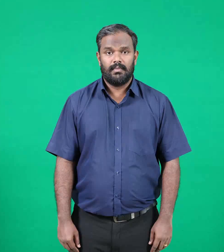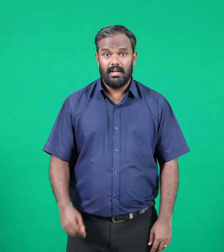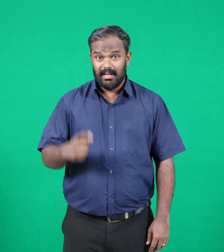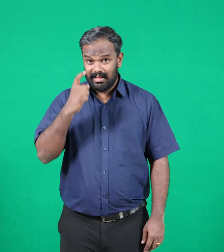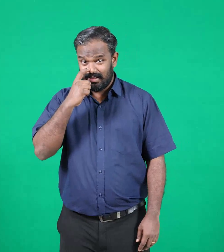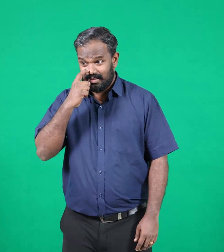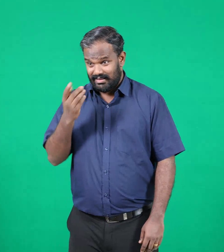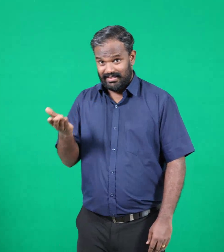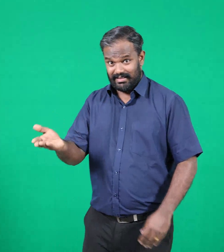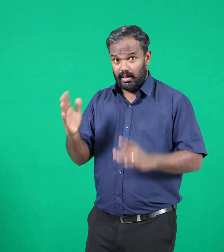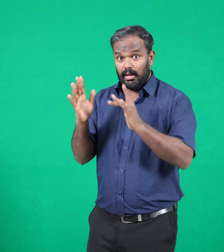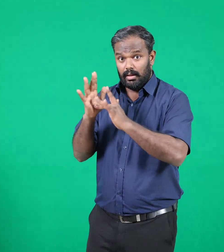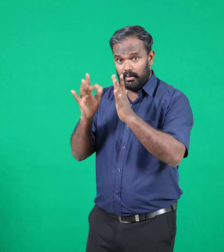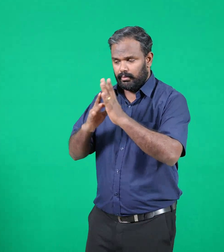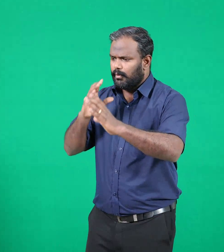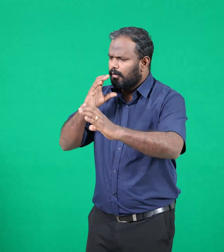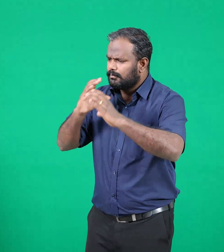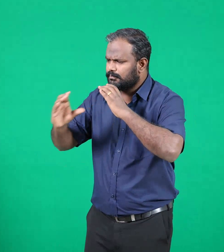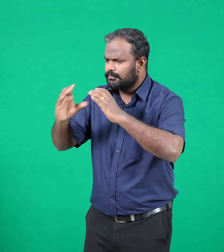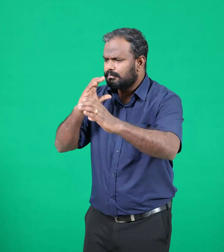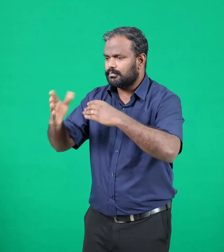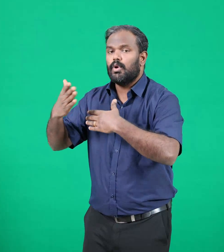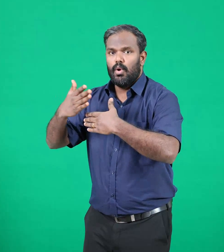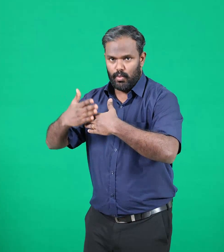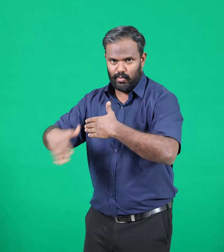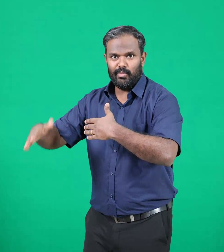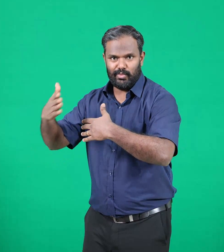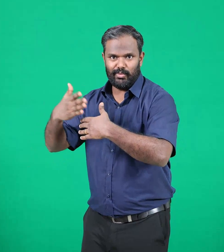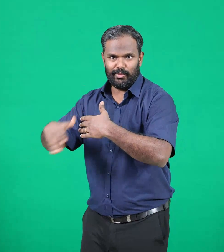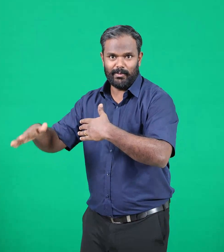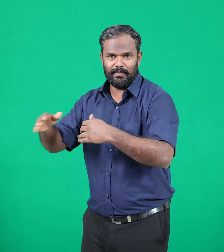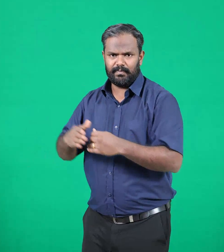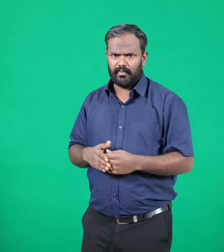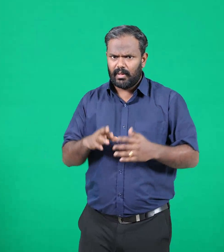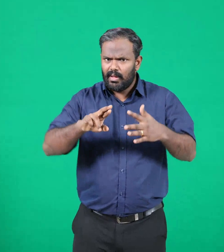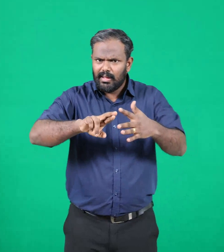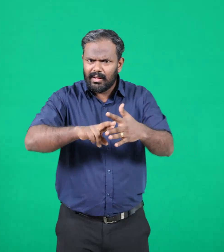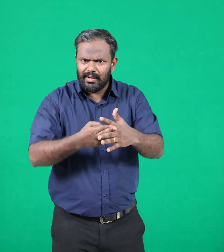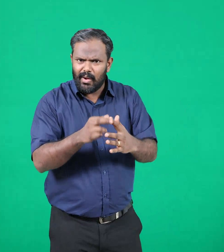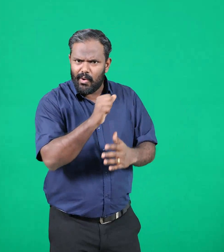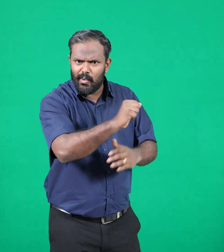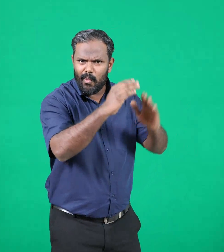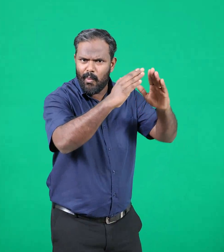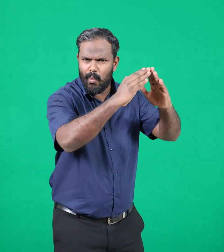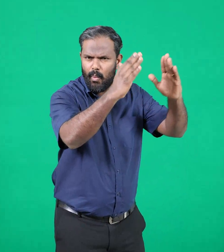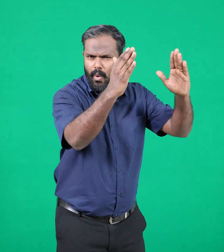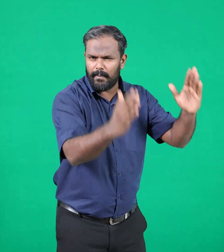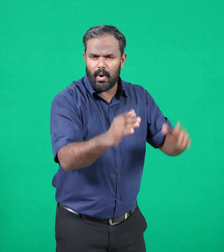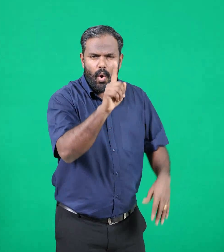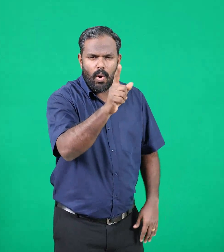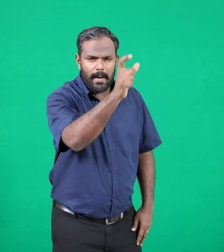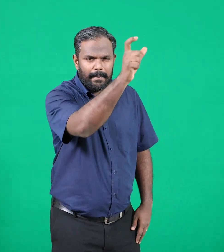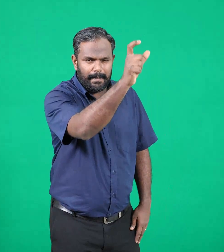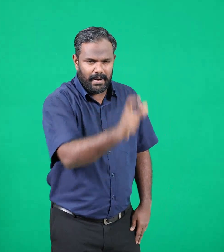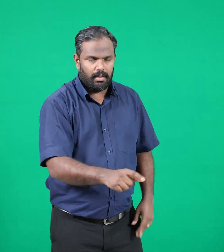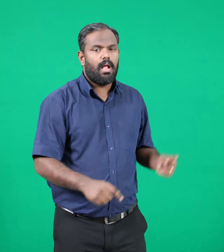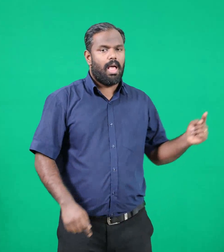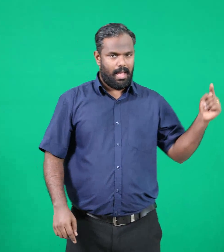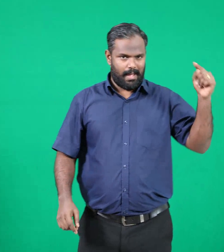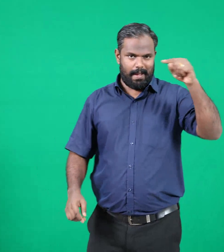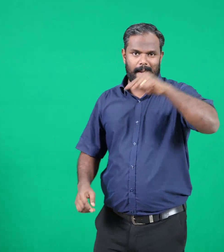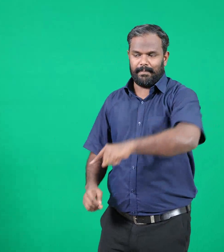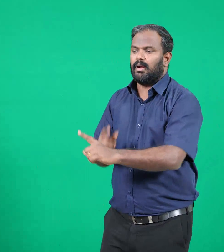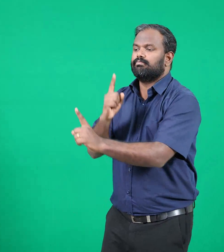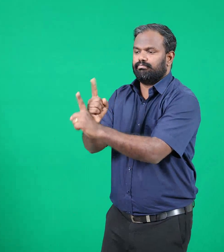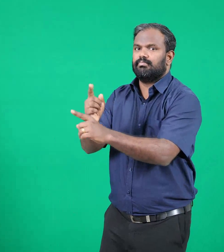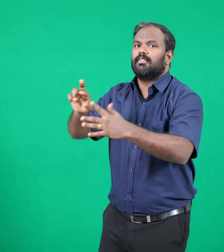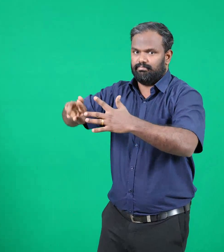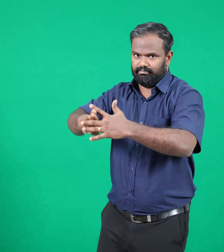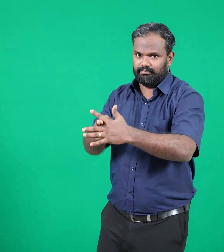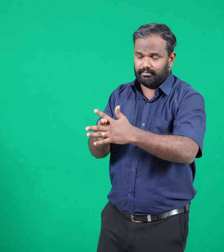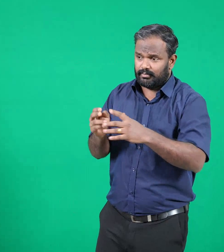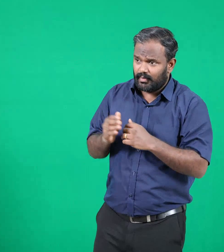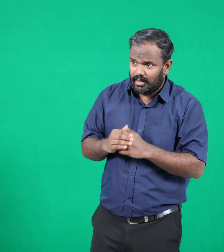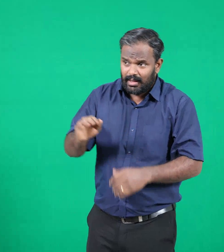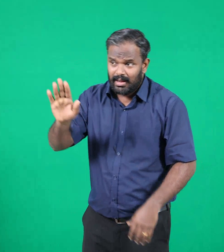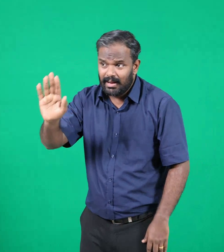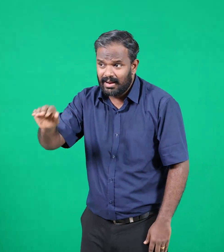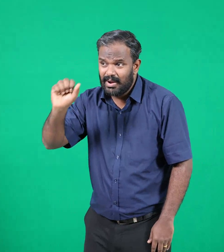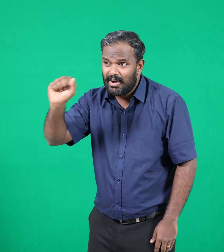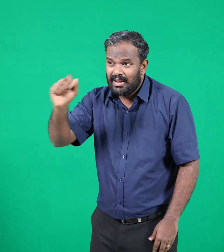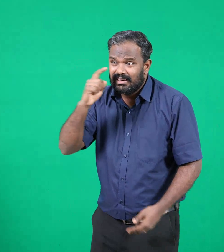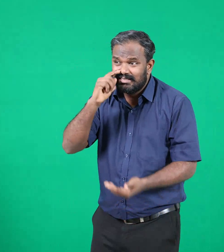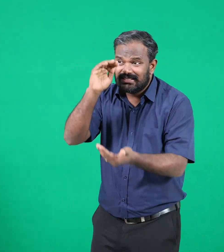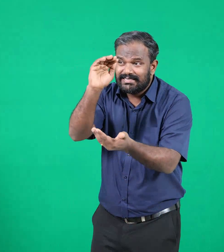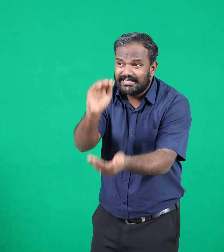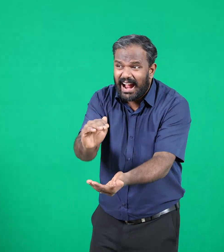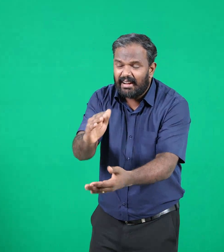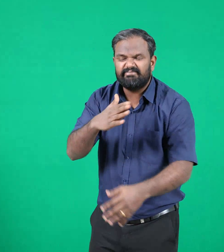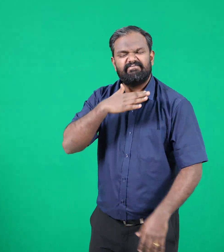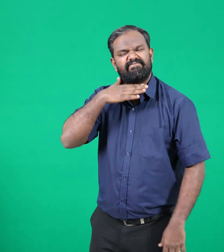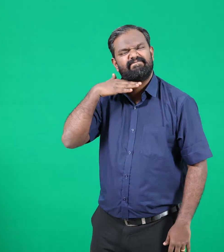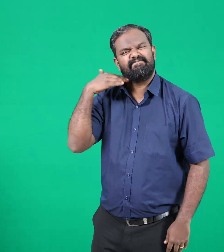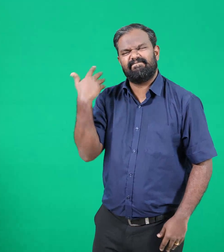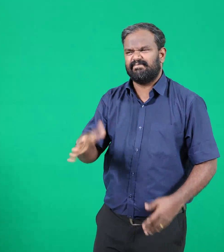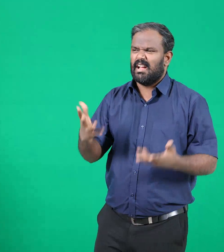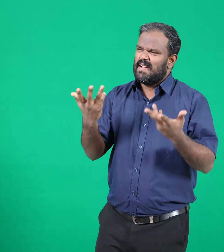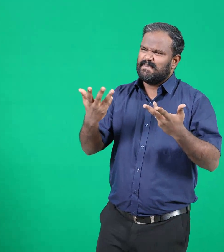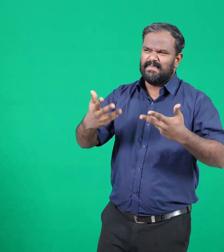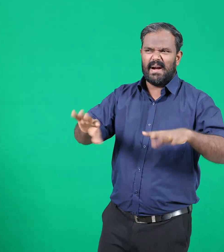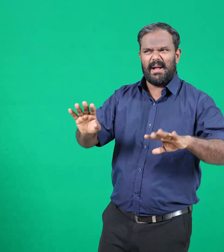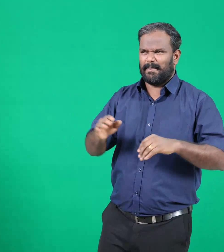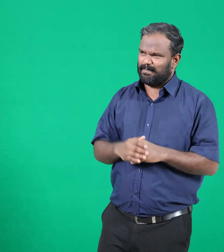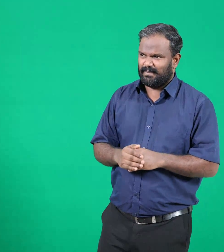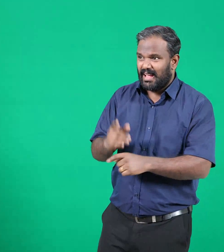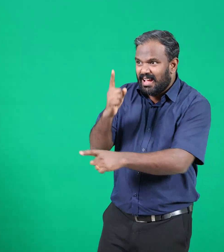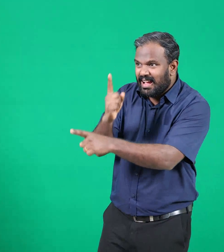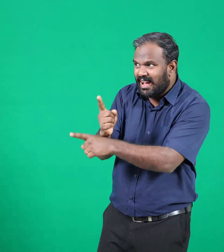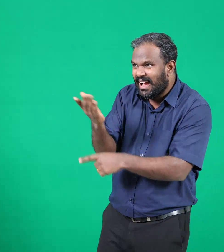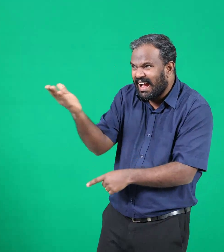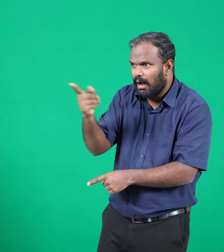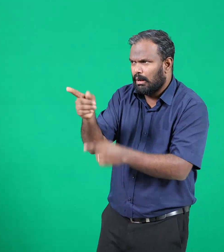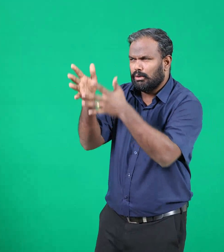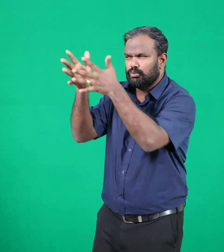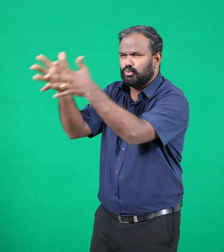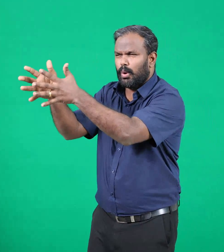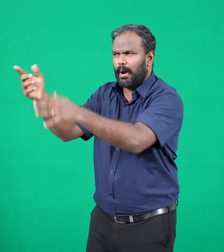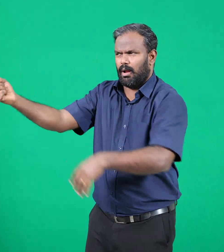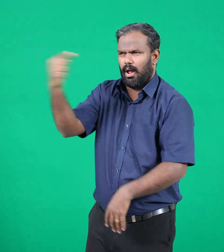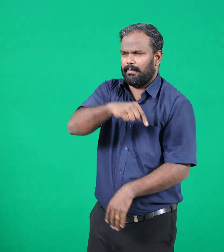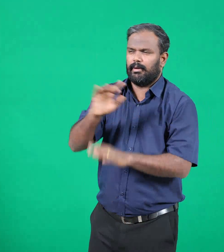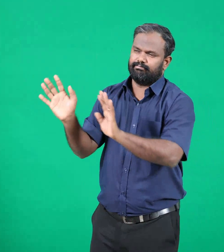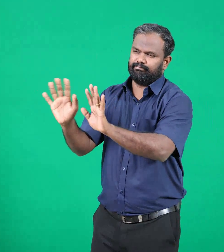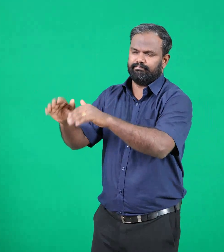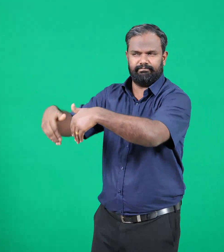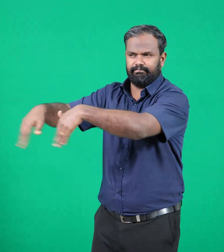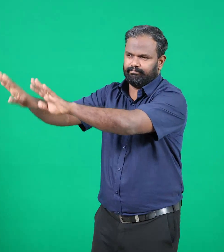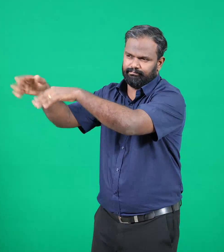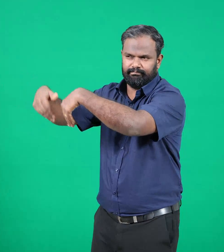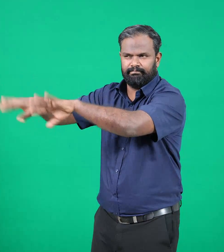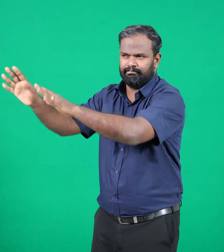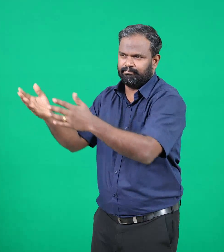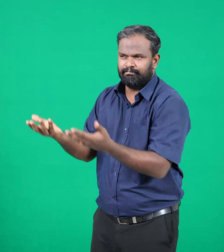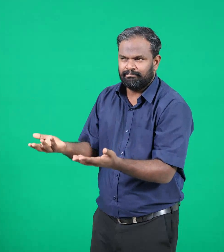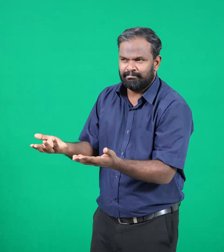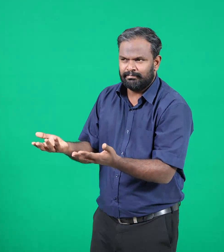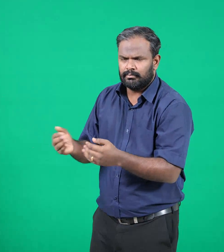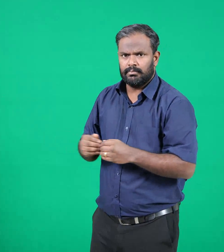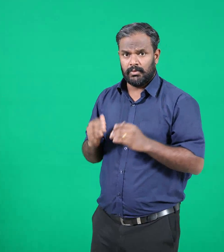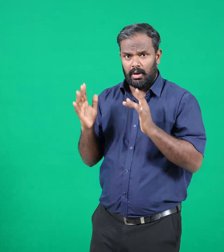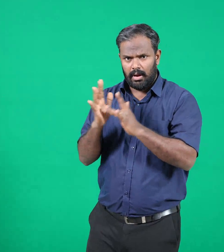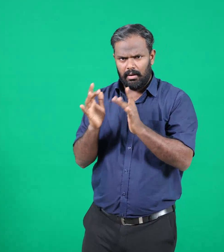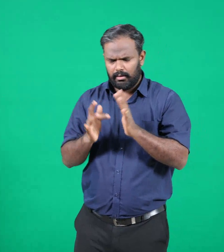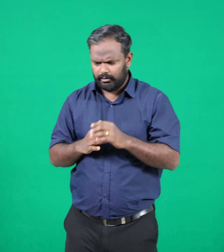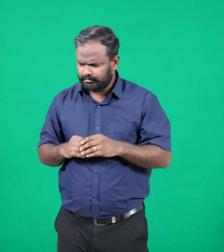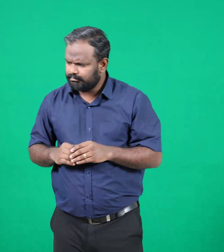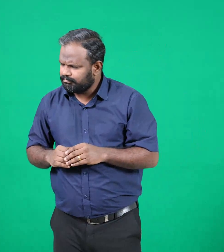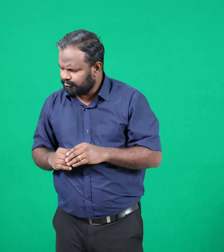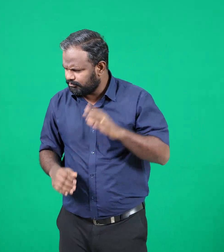While He was still speaking, someone arrived from the house of the synagogue leader. " Your daughter is dead," he told Jairus.